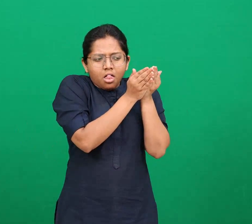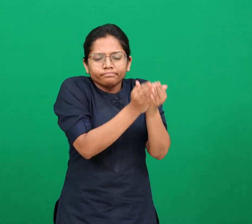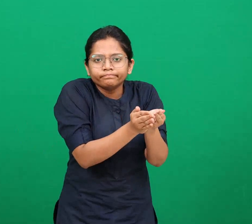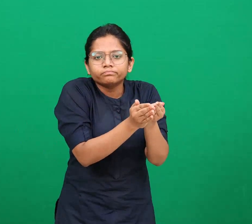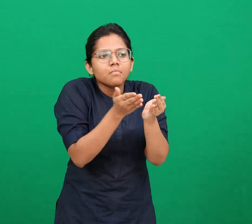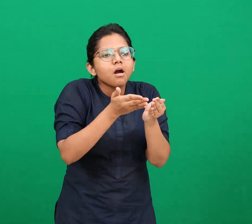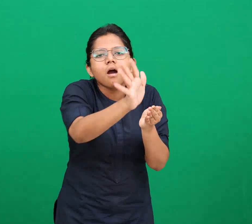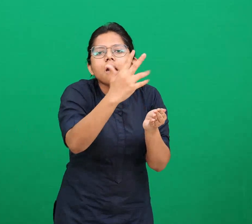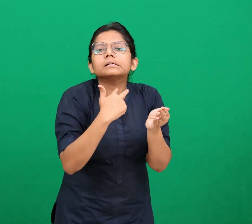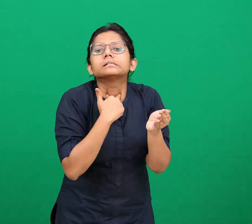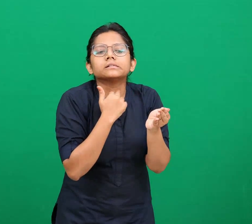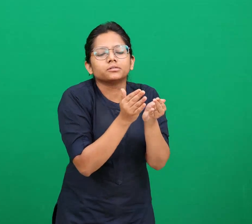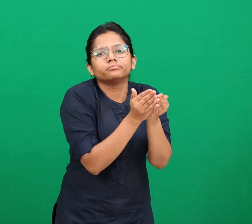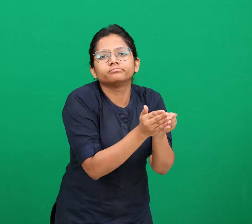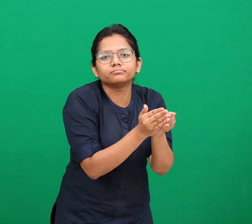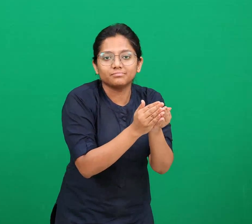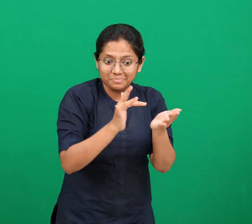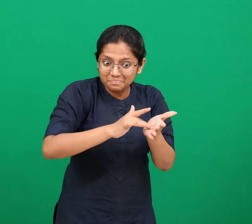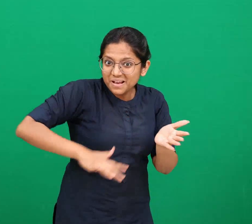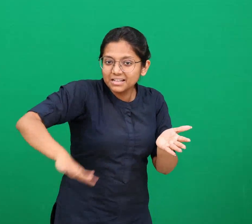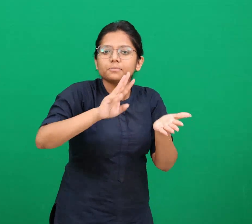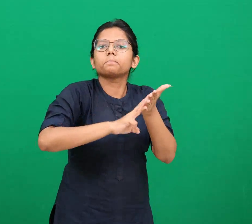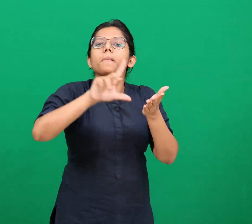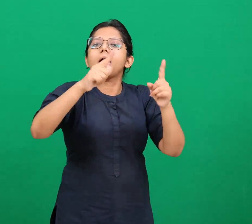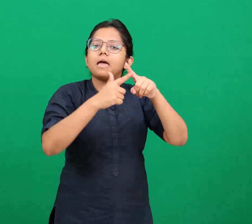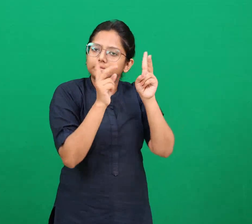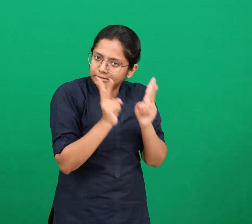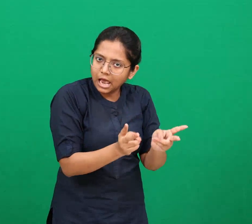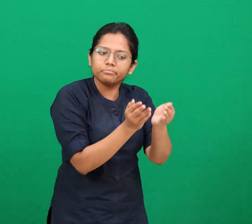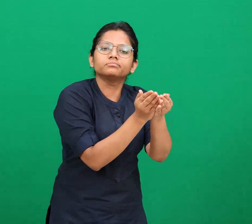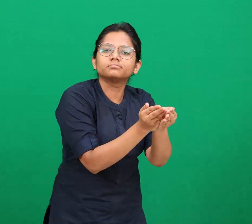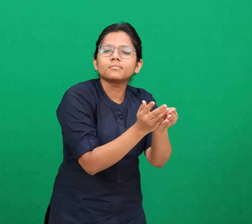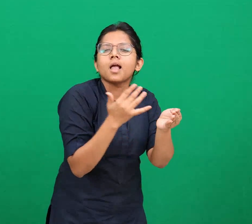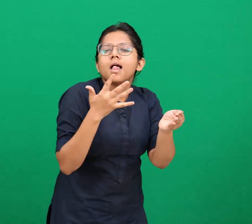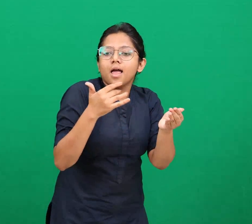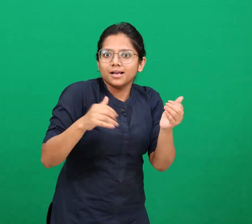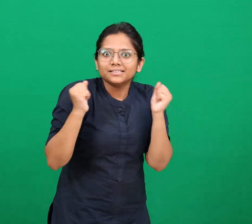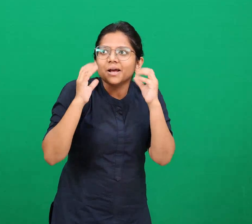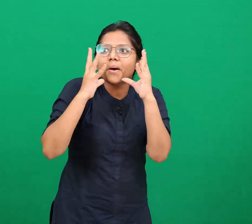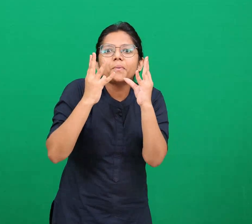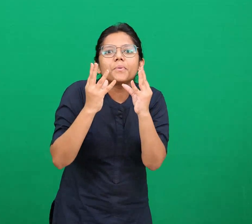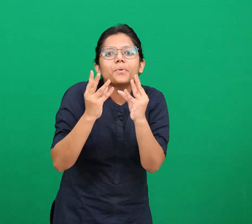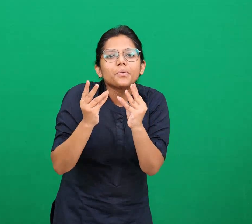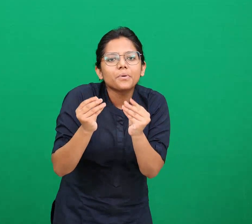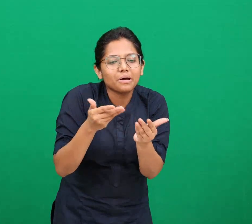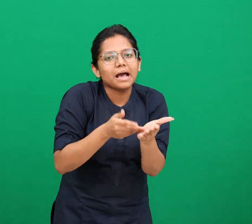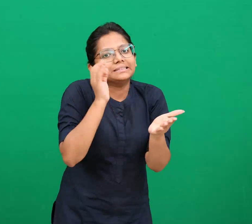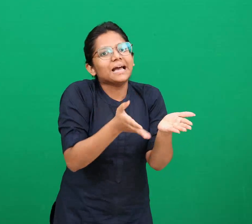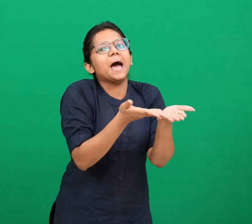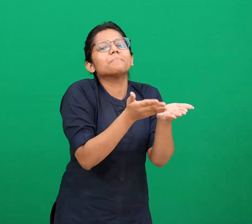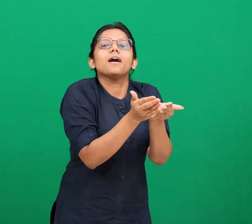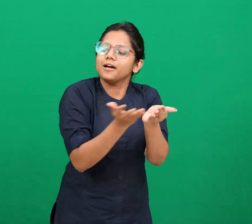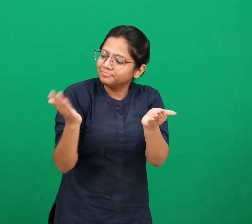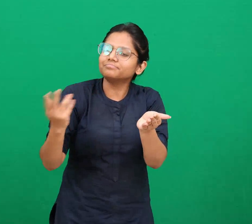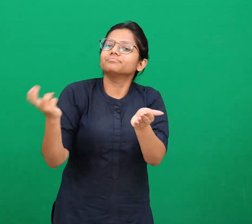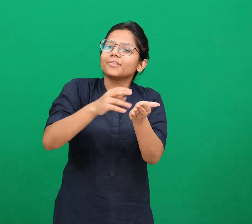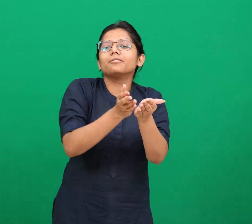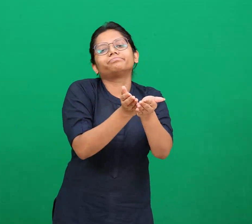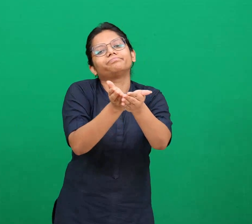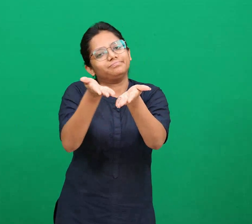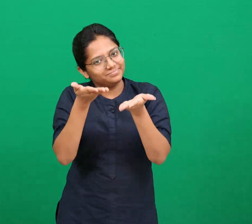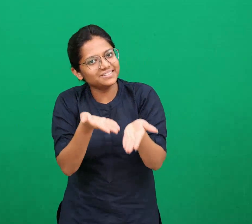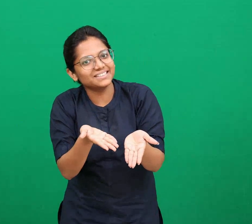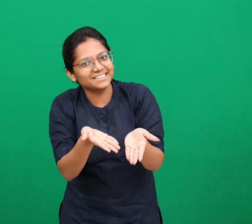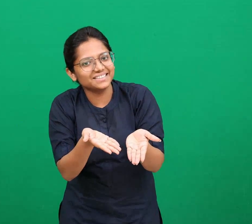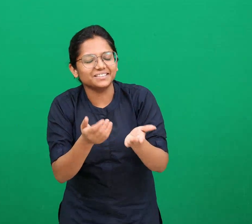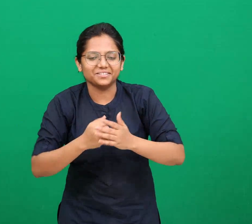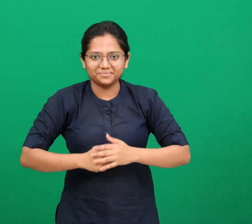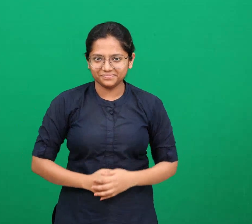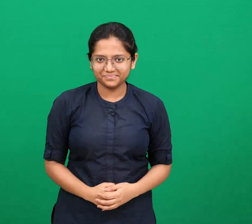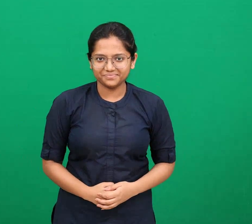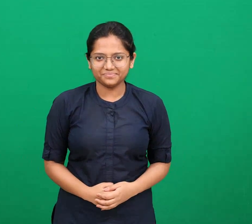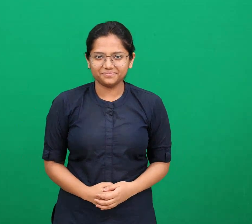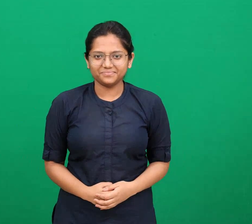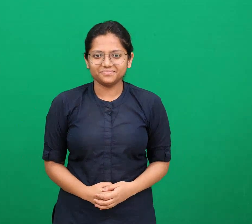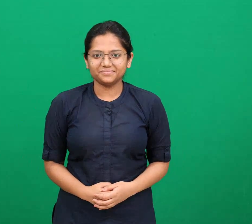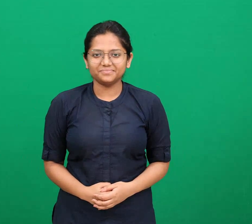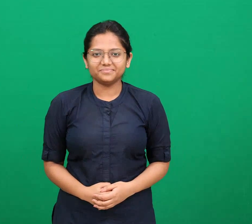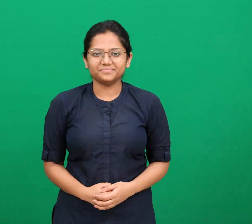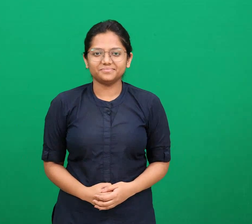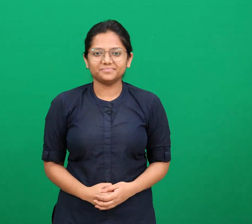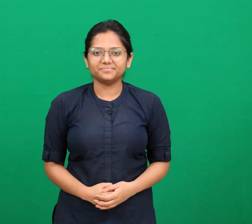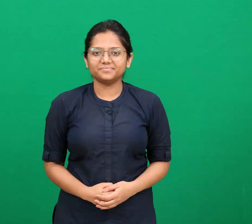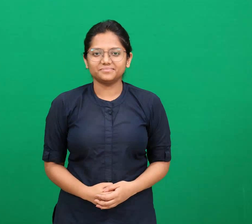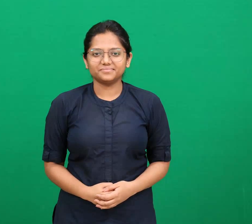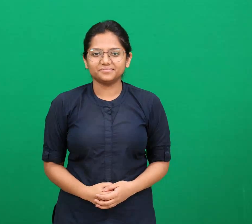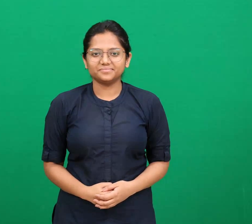It had the Twin Brothers as a figurehead.